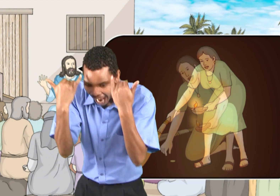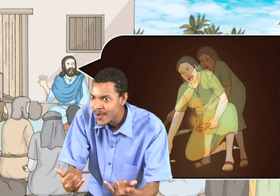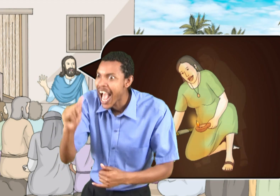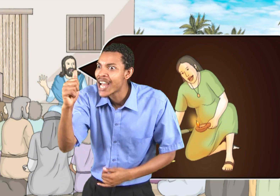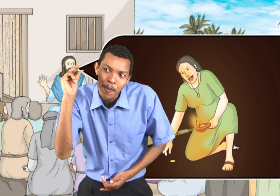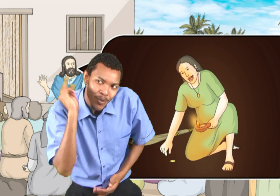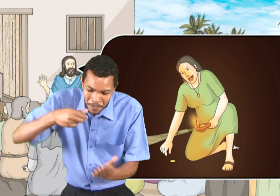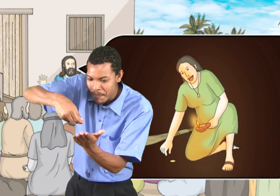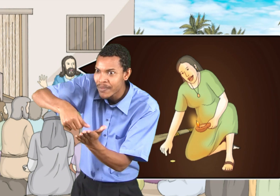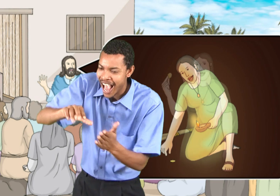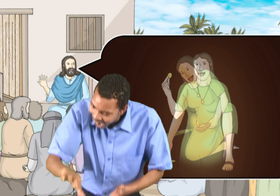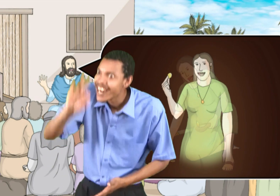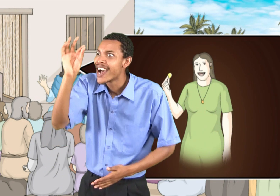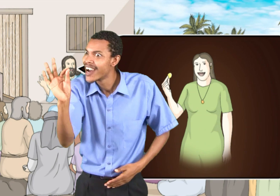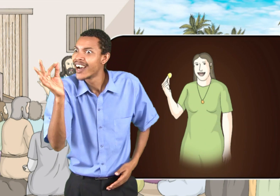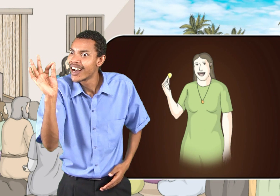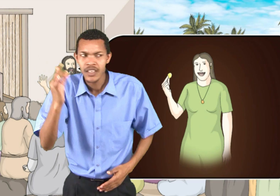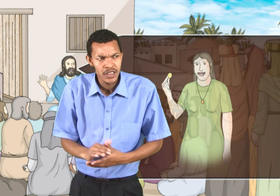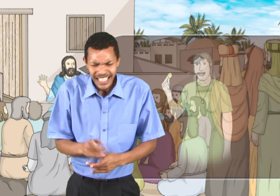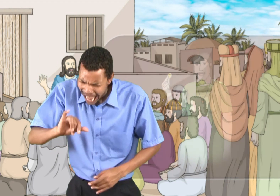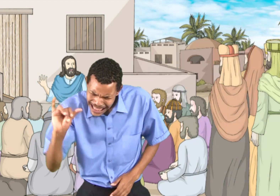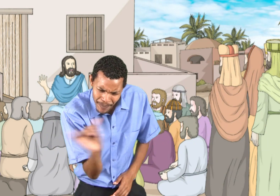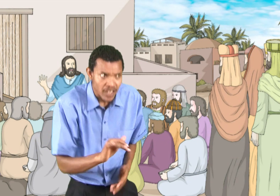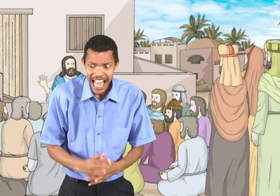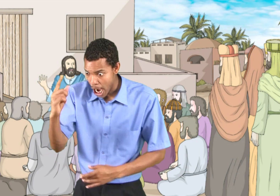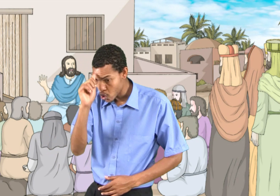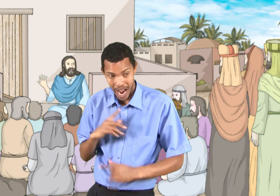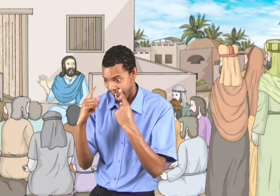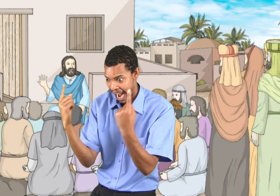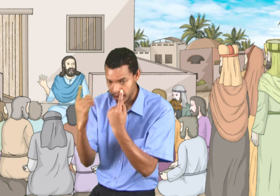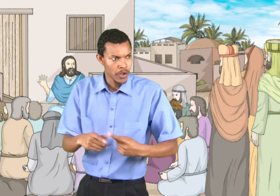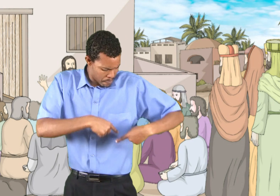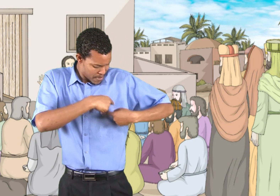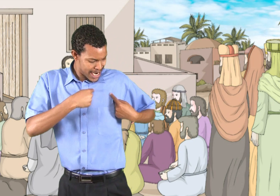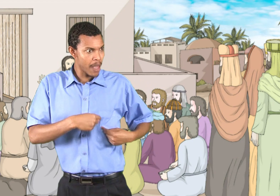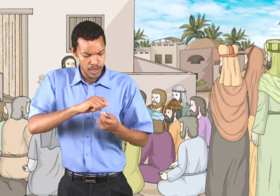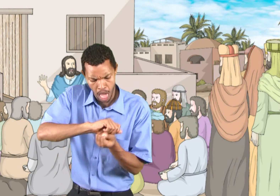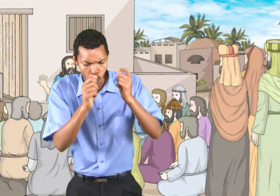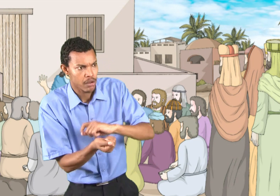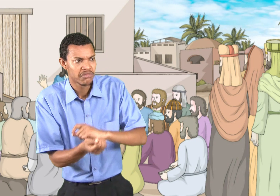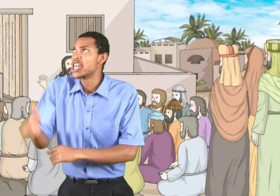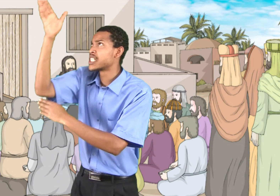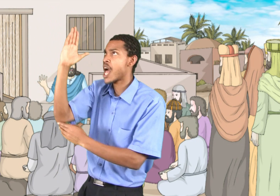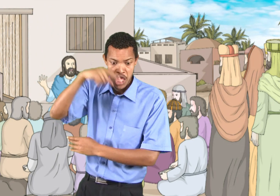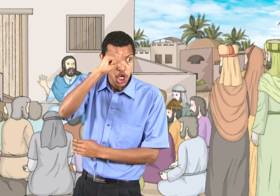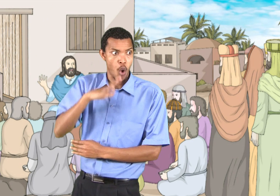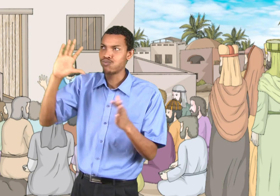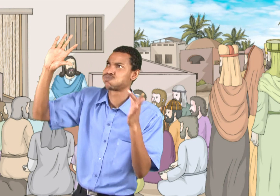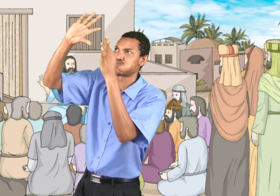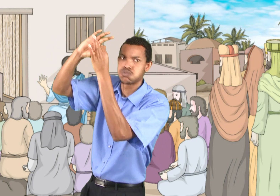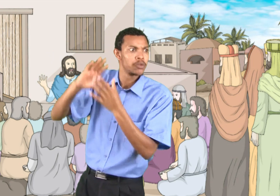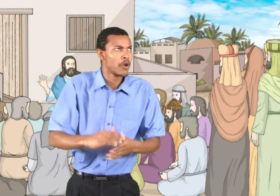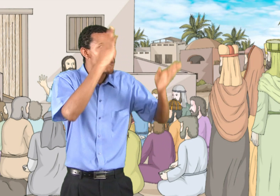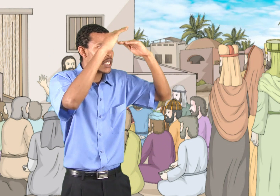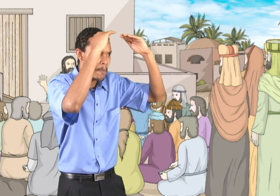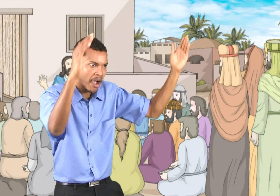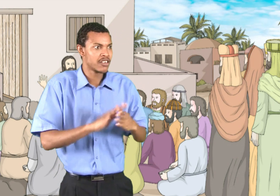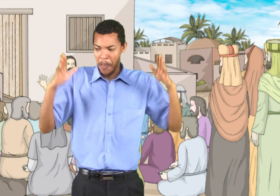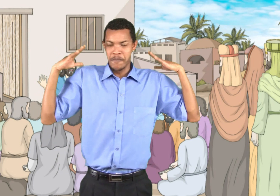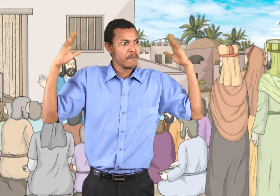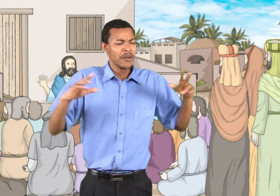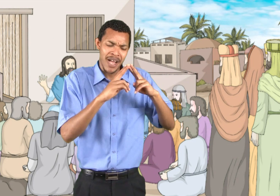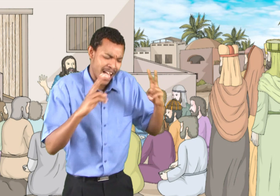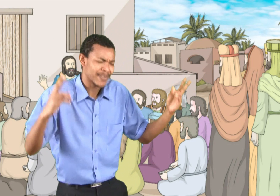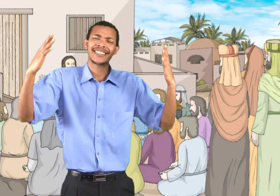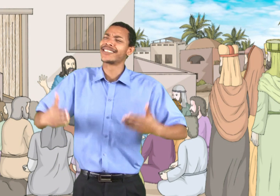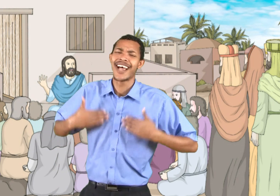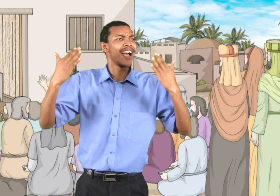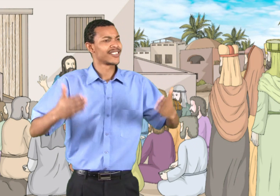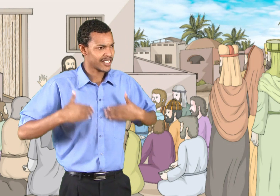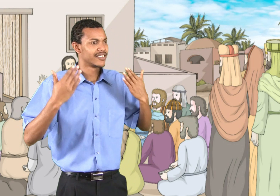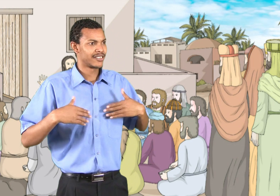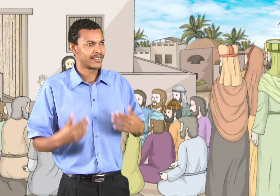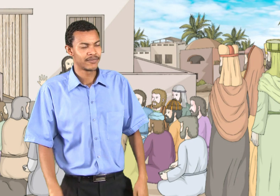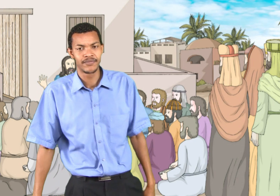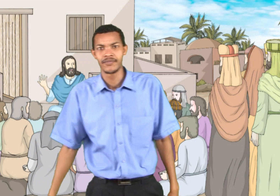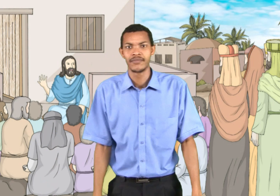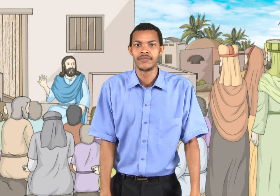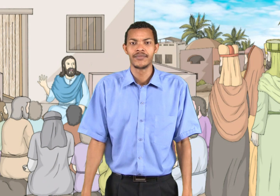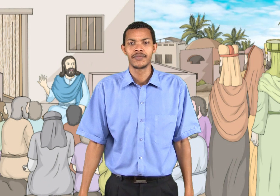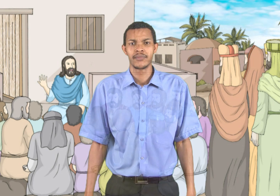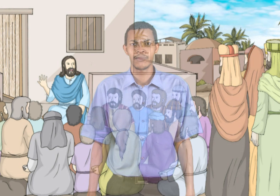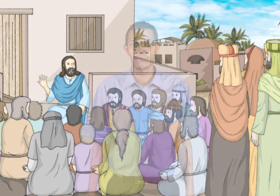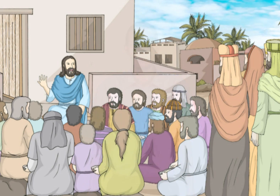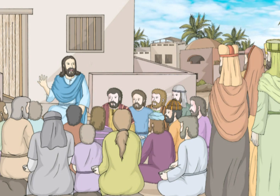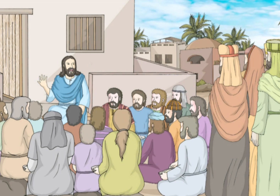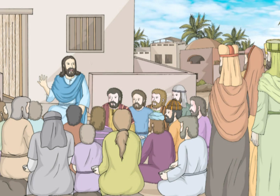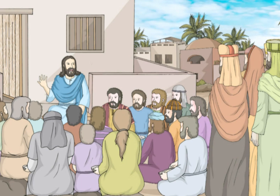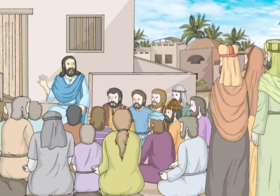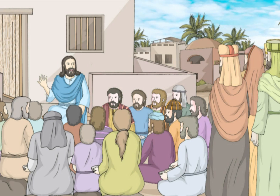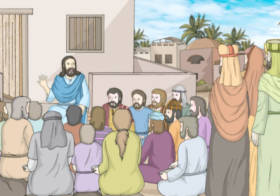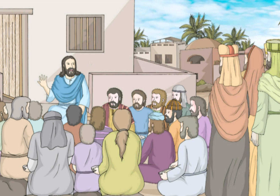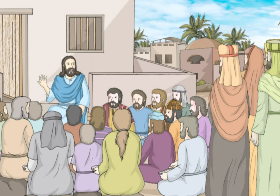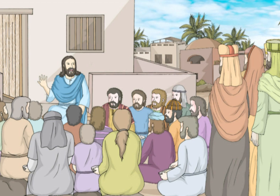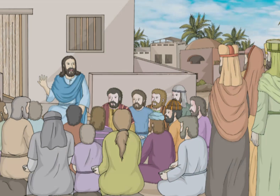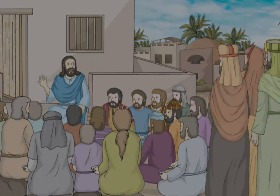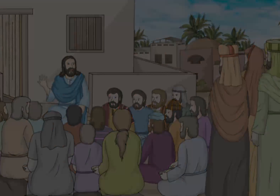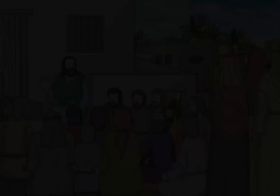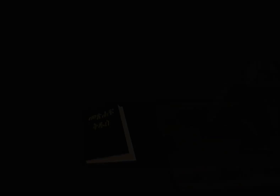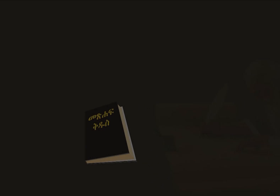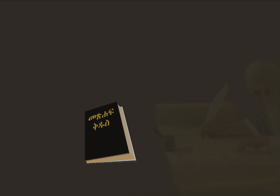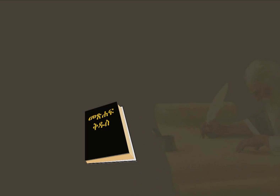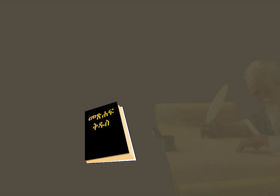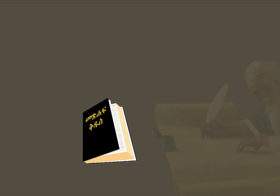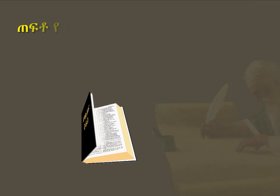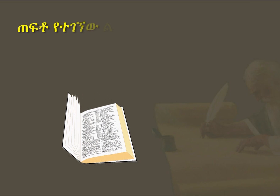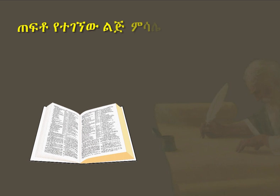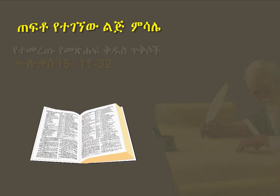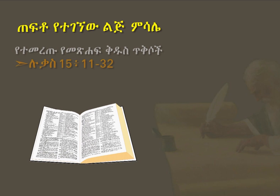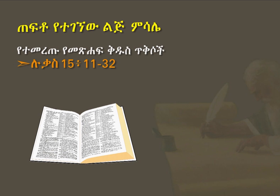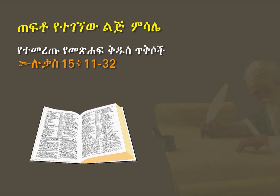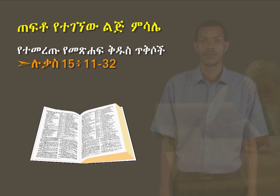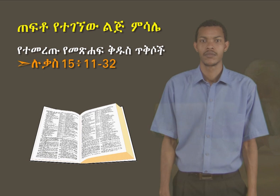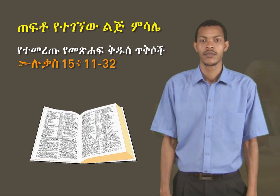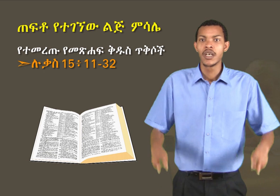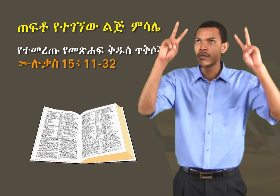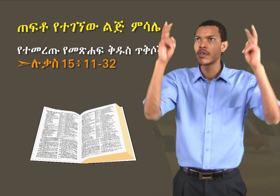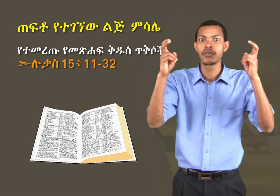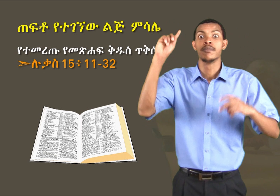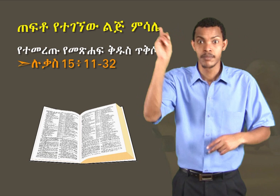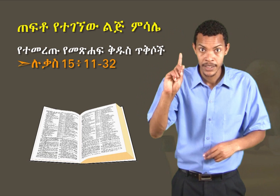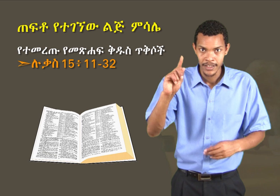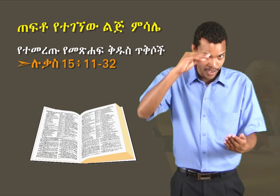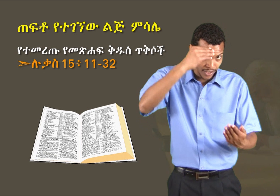In the same way, I tell you, there is joy in the presence of God’s angels over one sinner who repents.”